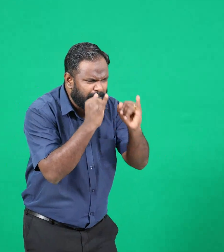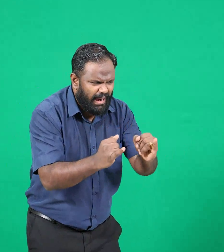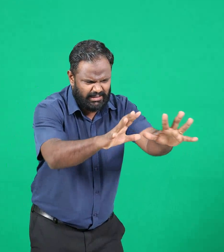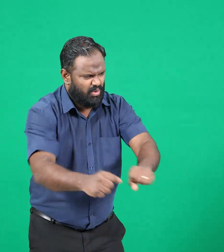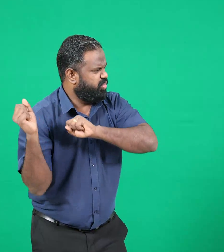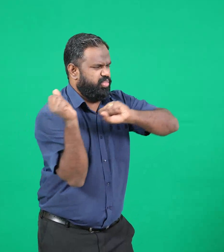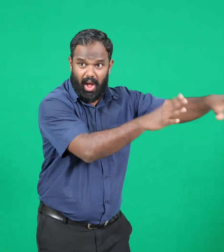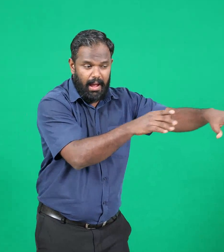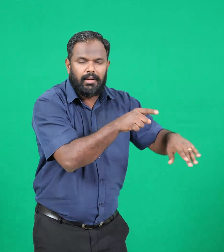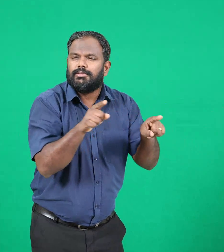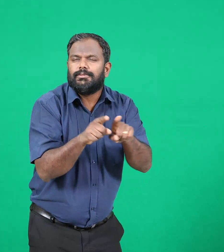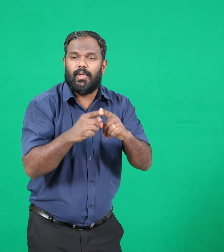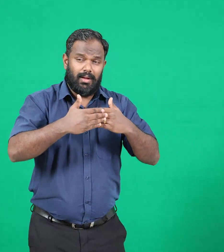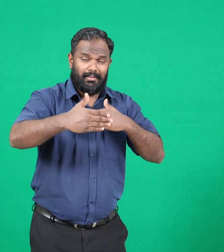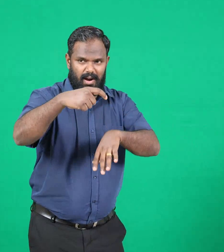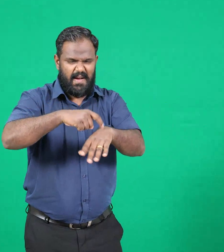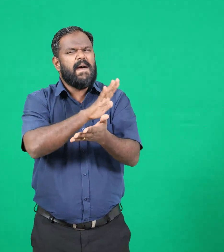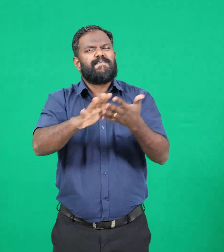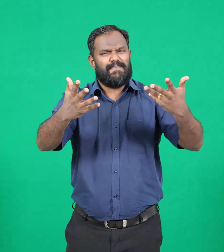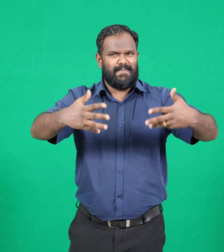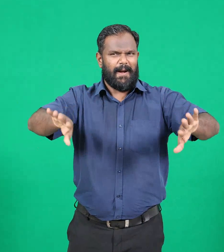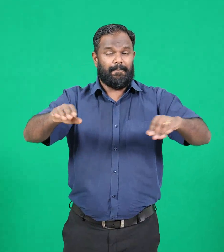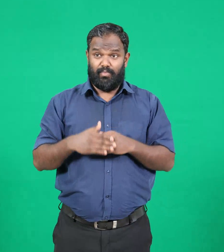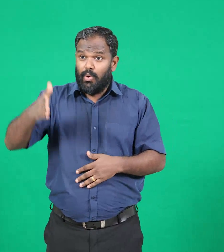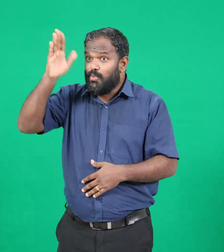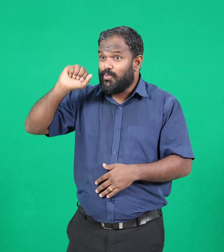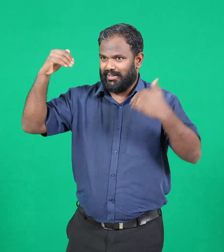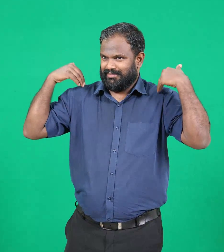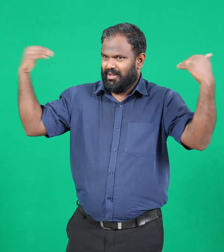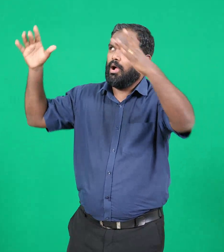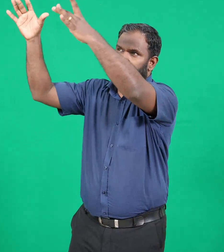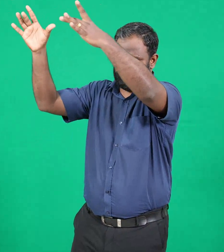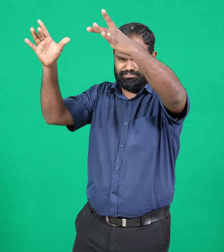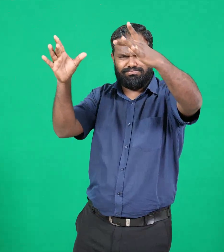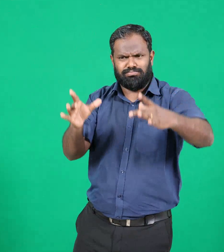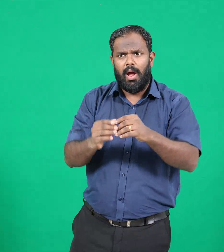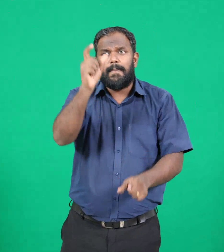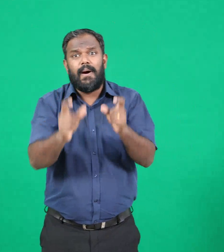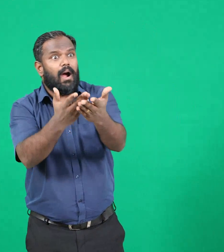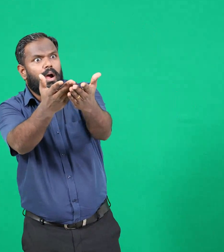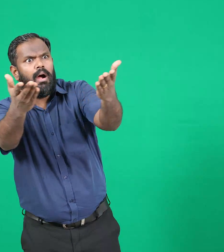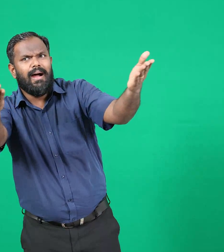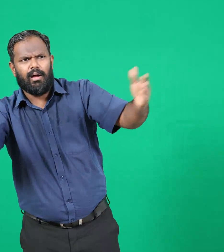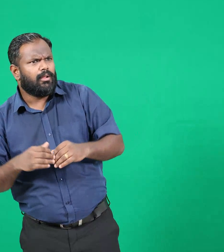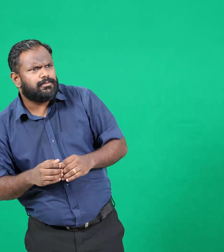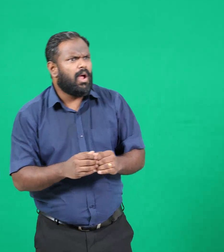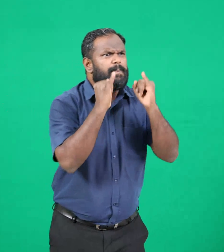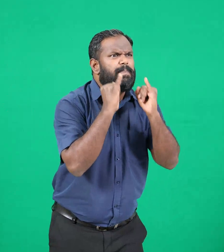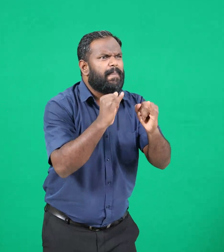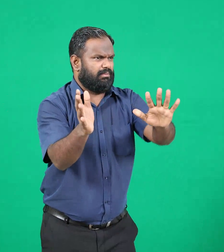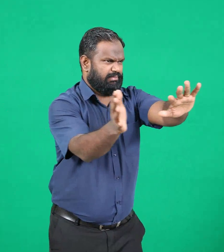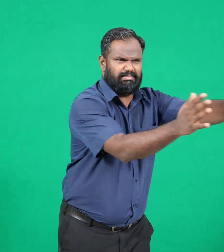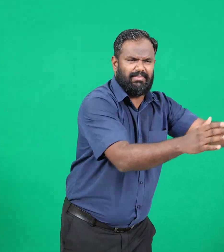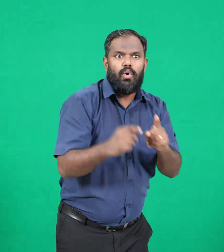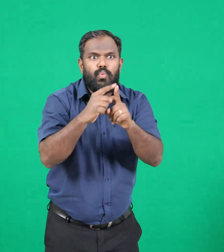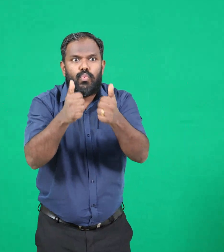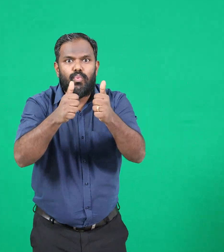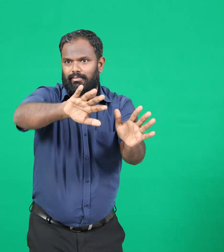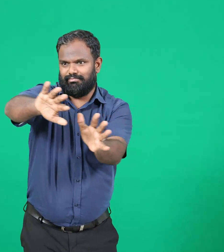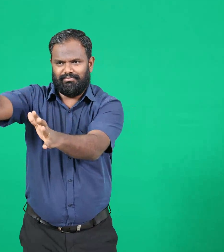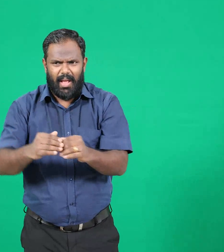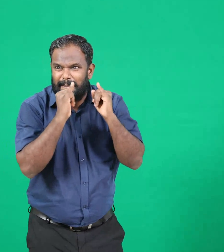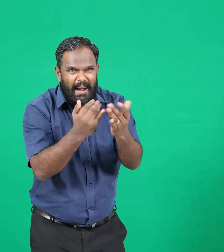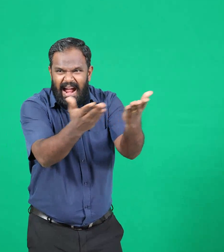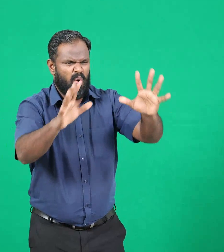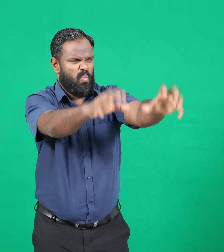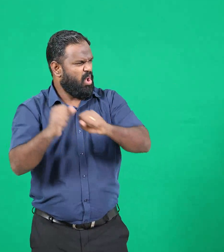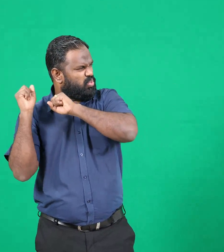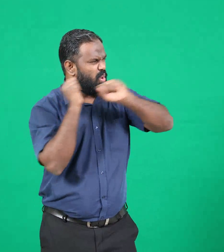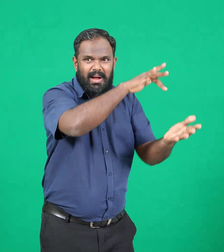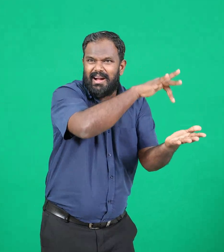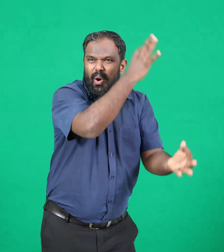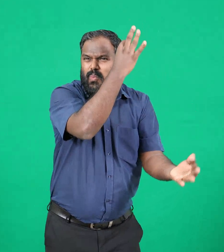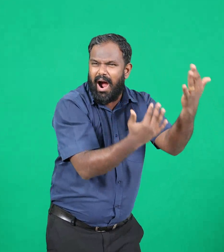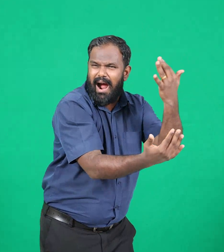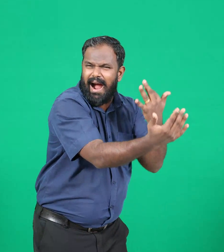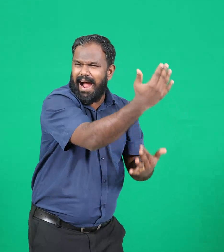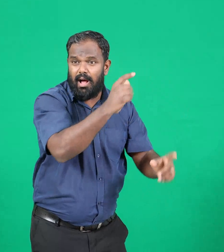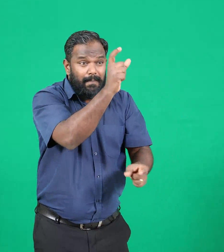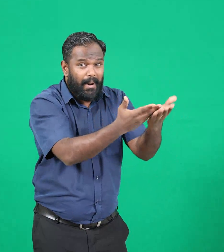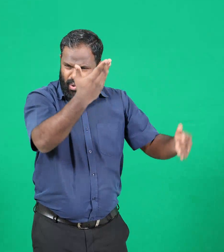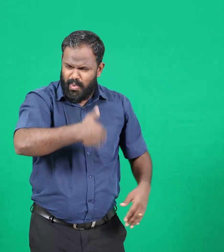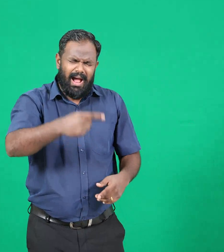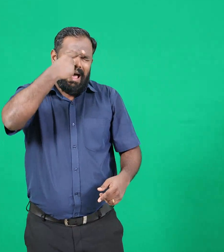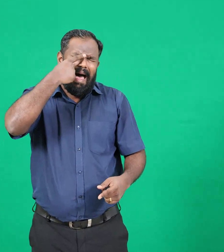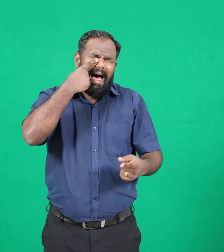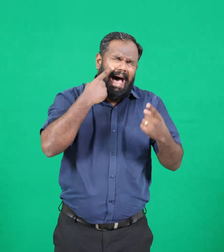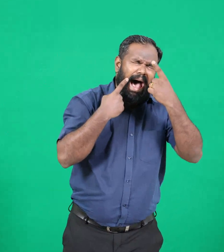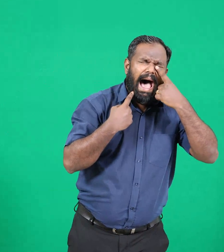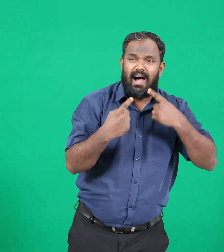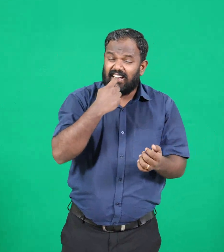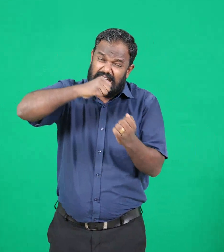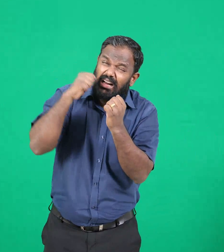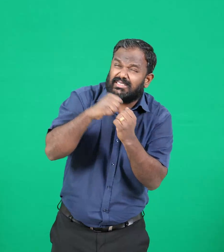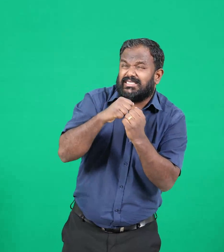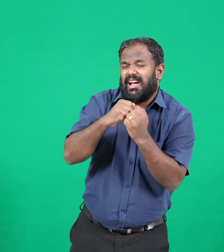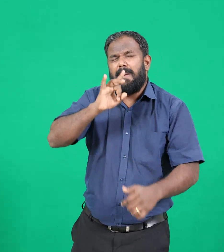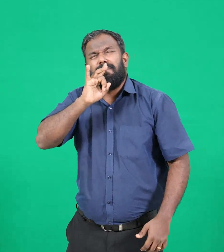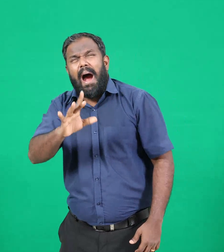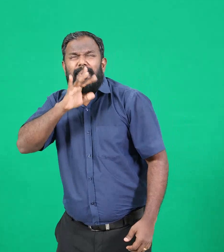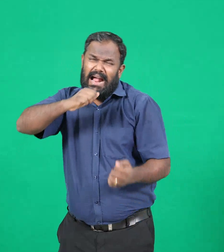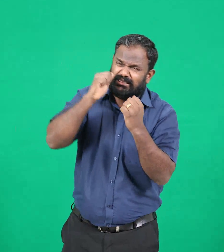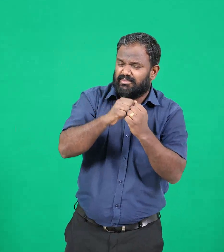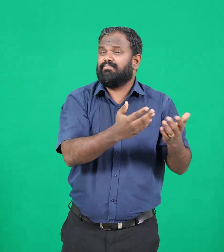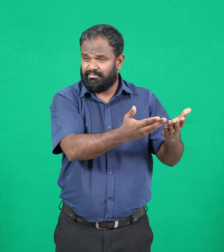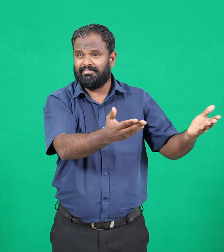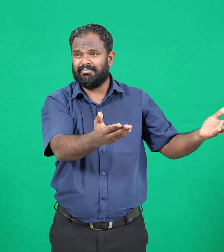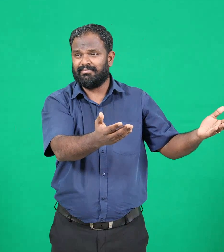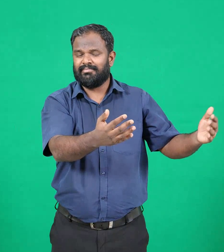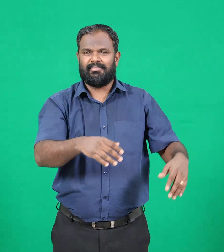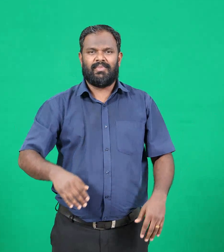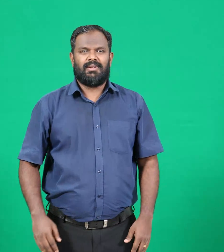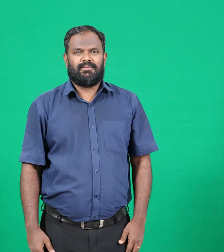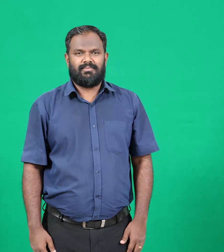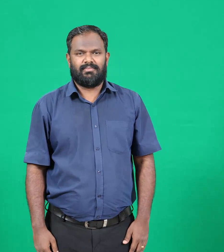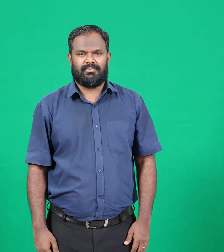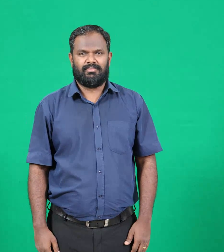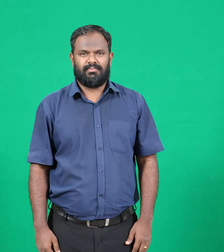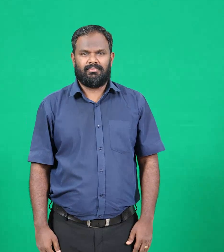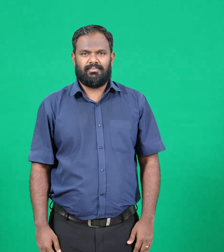So will it be at the end of the age: The angels will come and separate the wicked from the righteous, and throw them into the fiery furnace, where there will be weeping and gnashing of teeth.